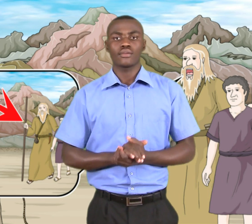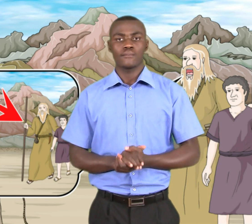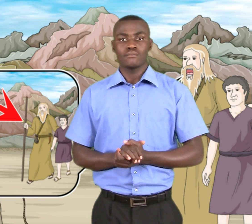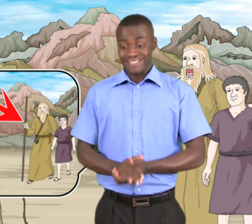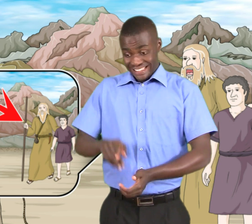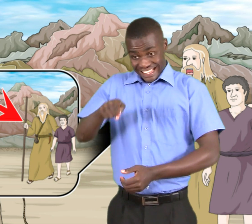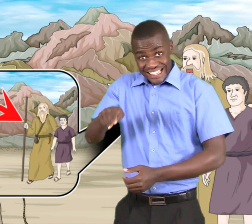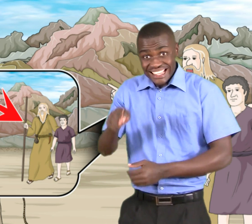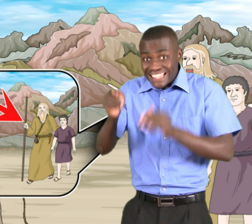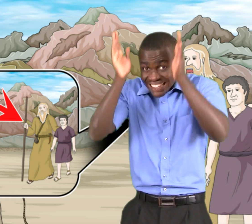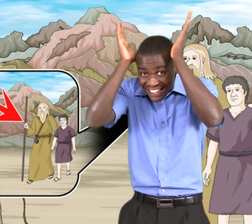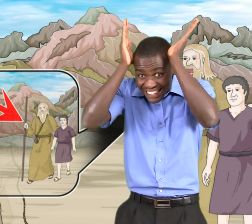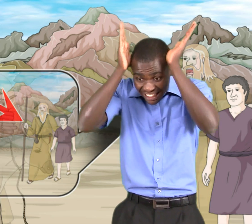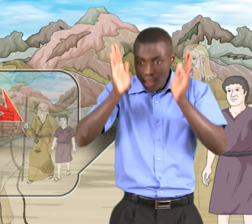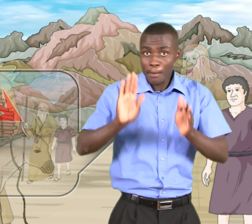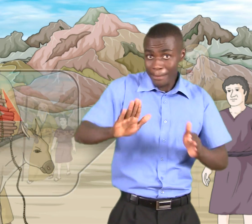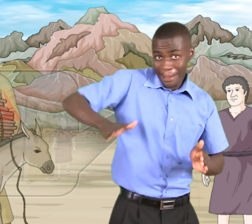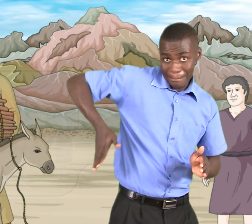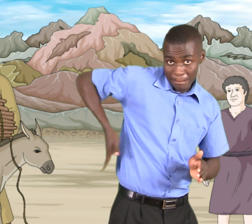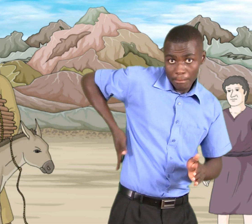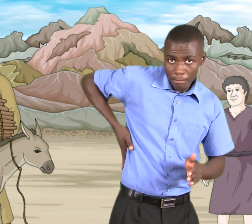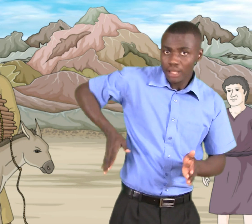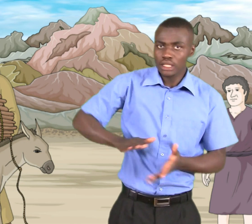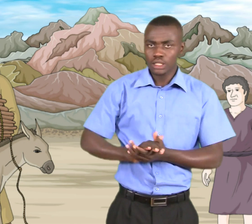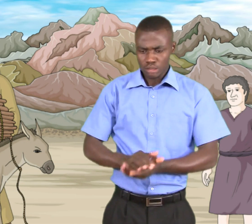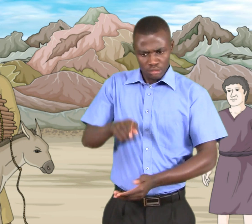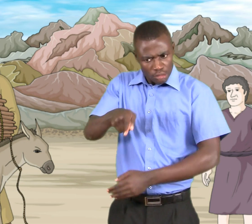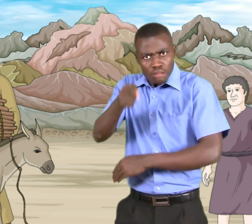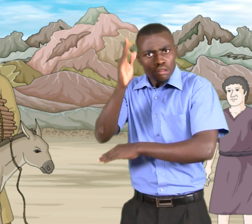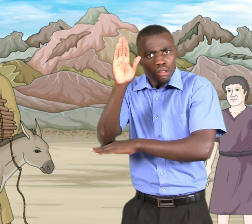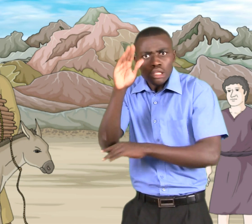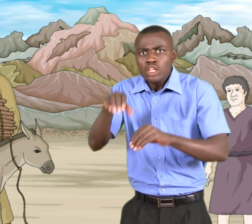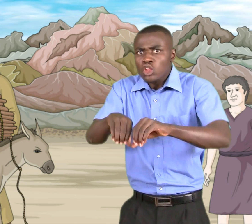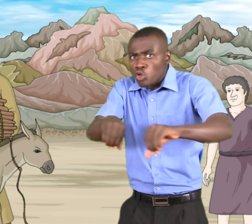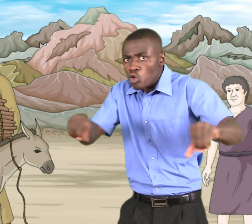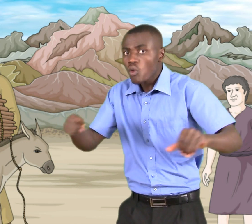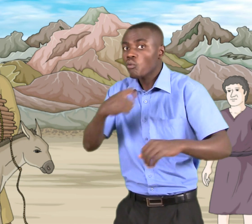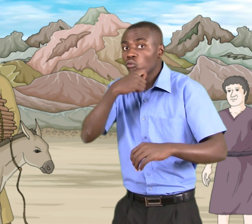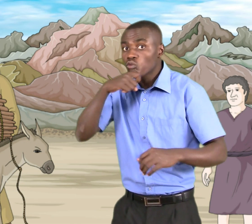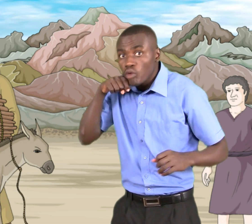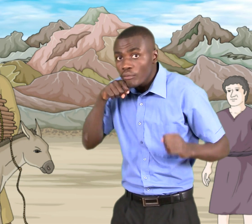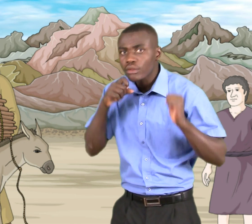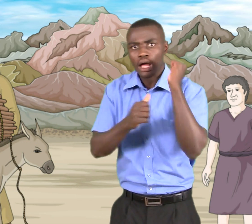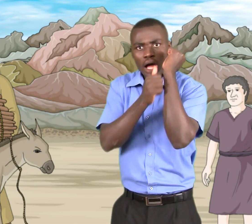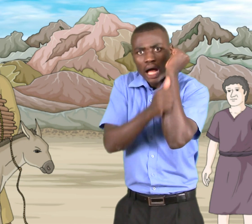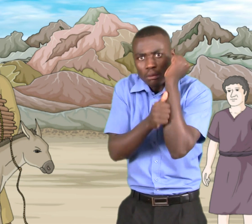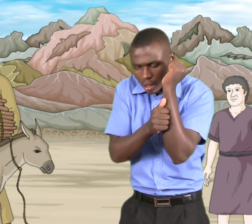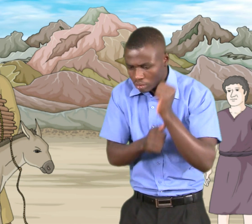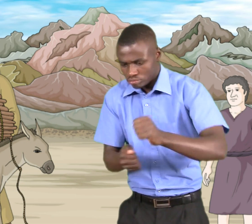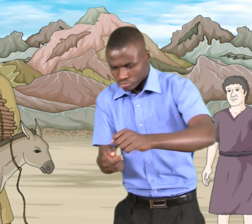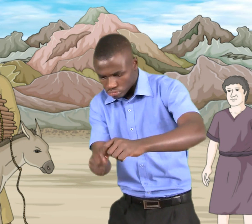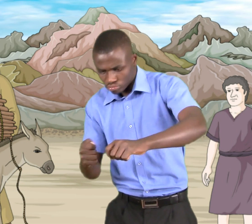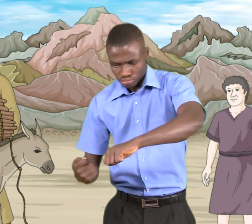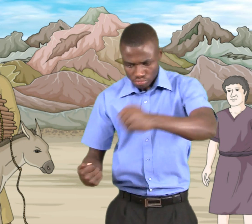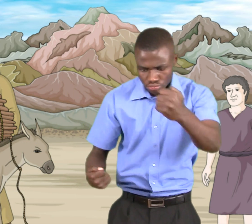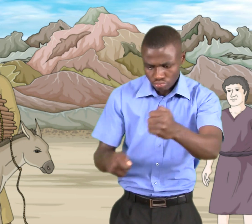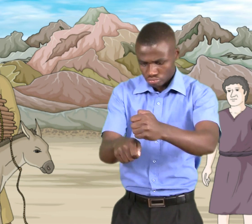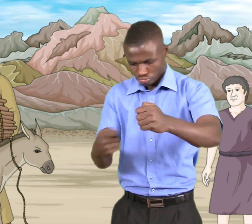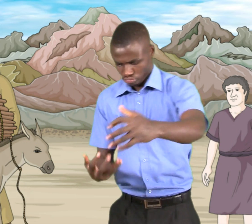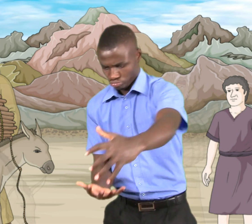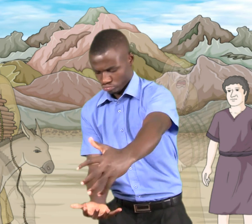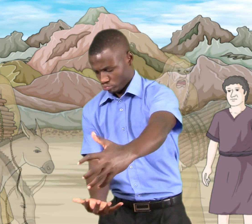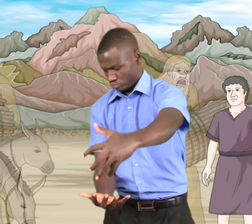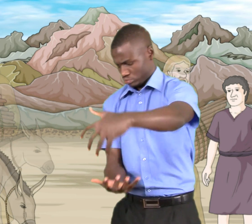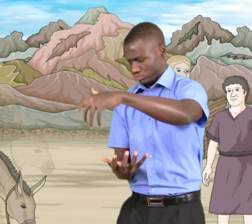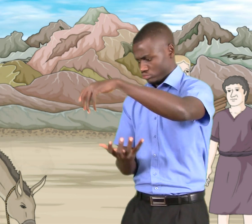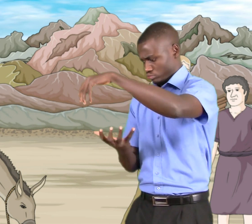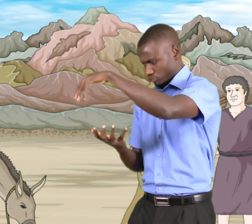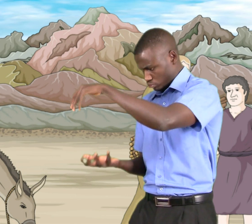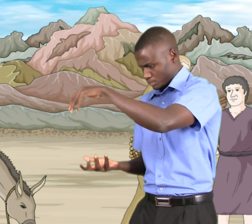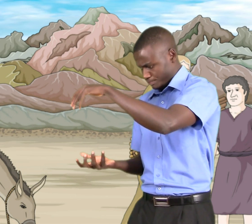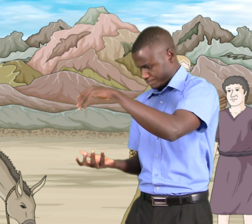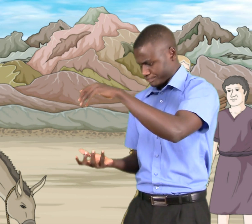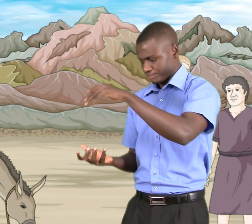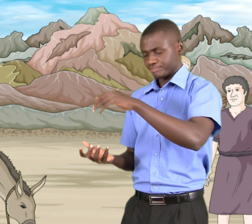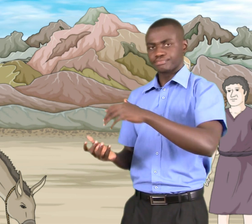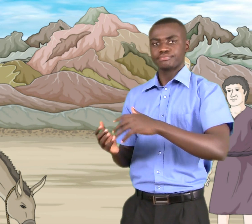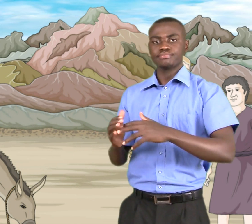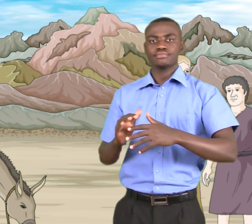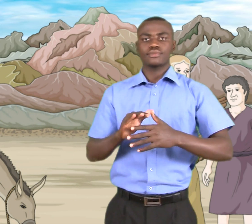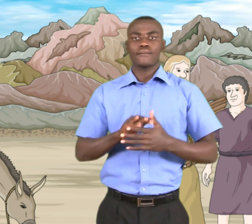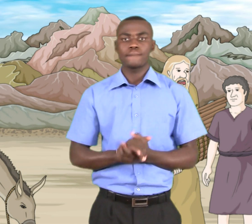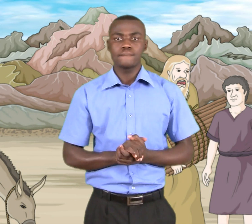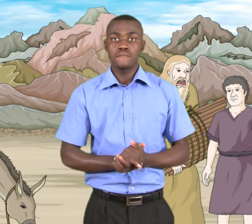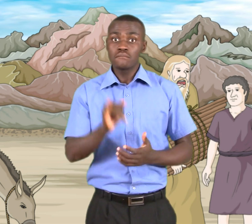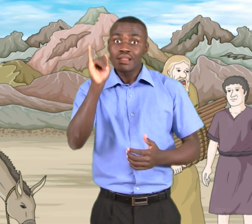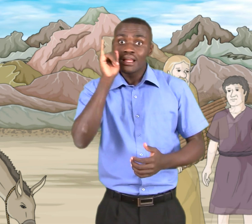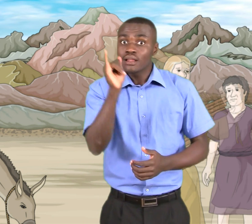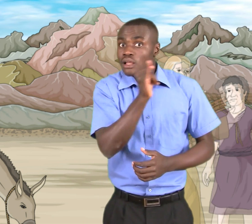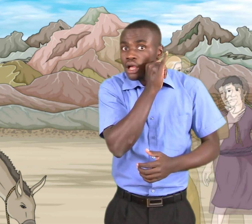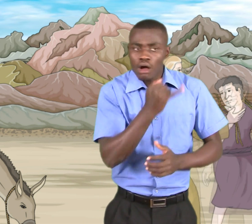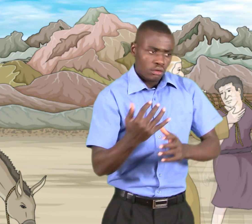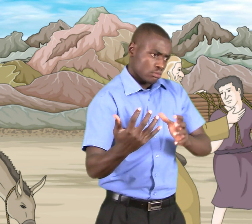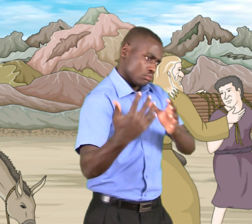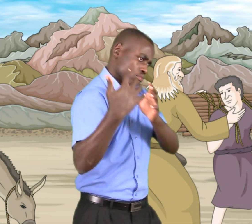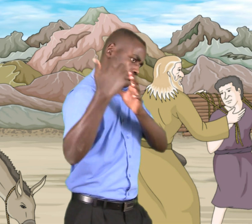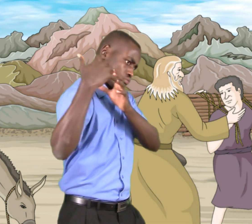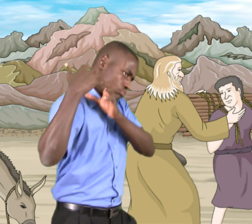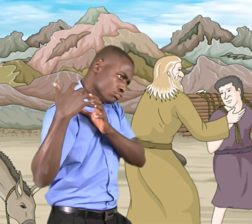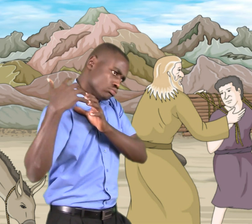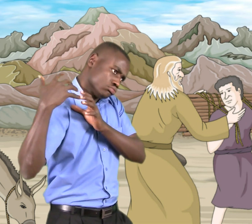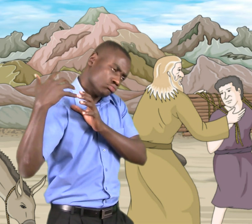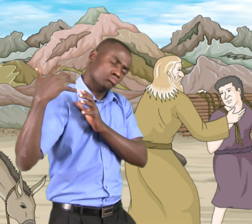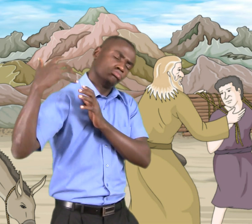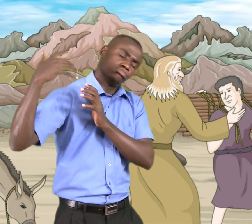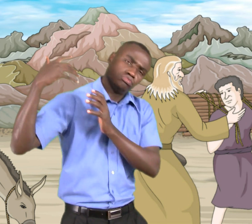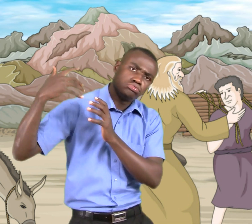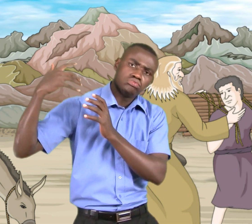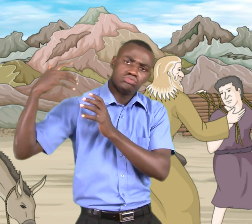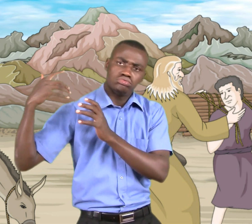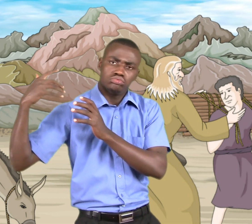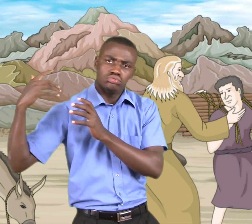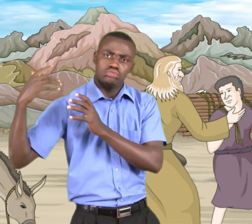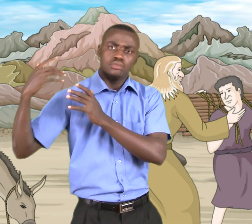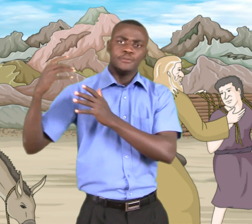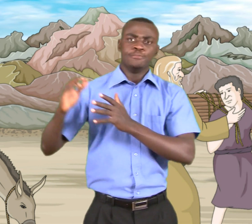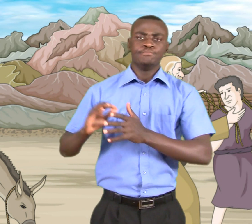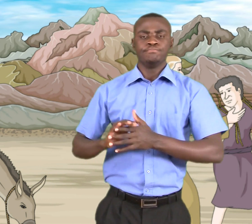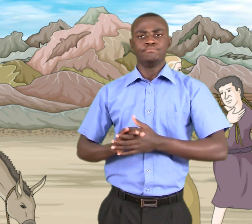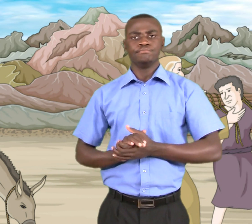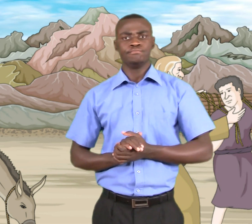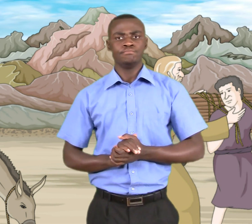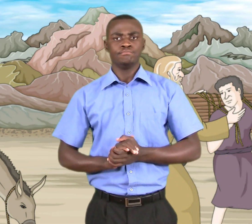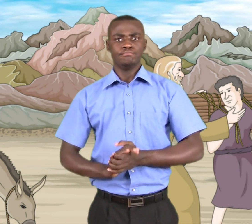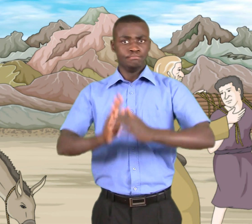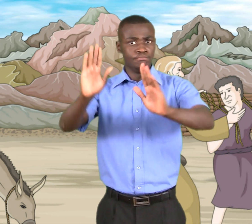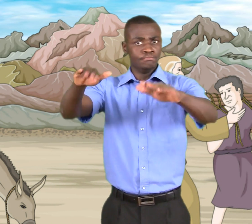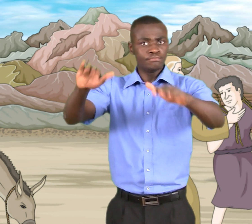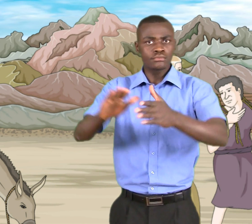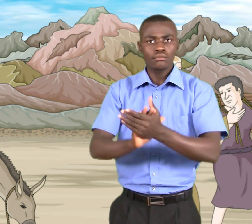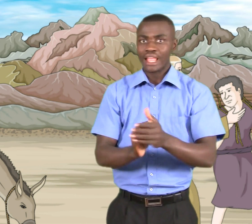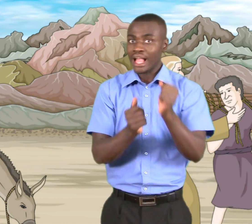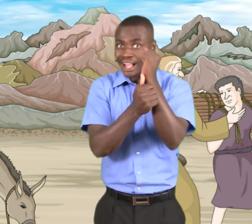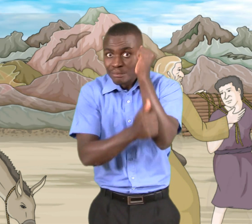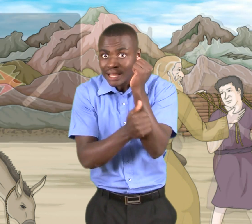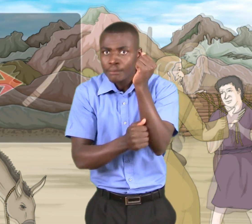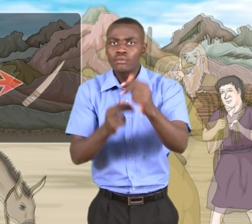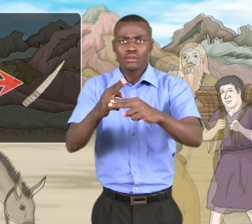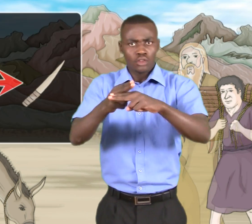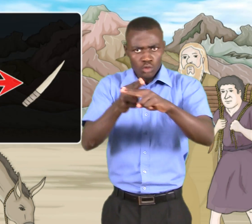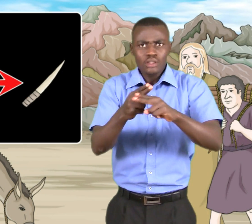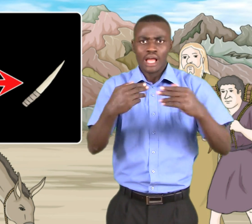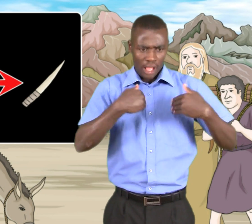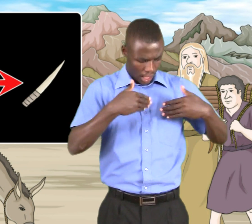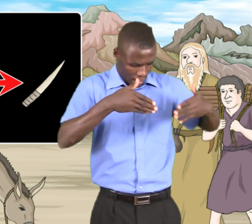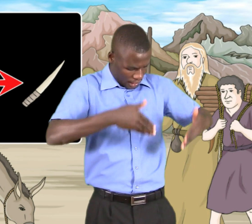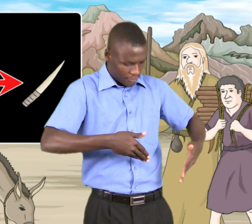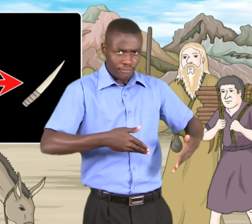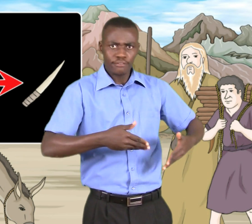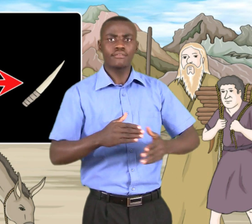Abraham took the wood for the burnt offering and placed it on his son Isaac.